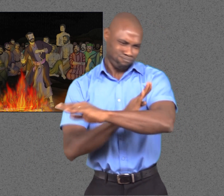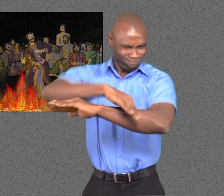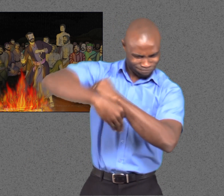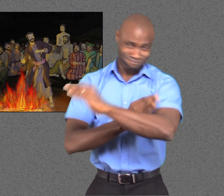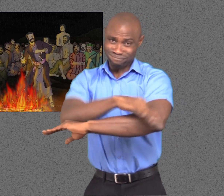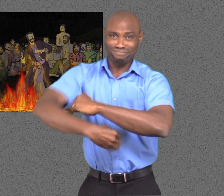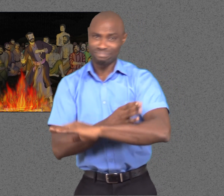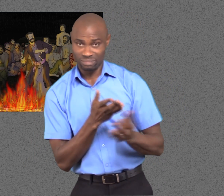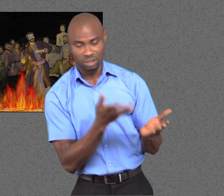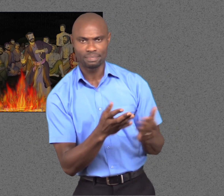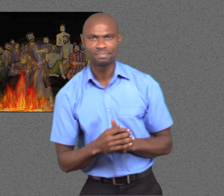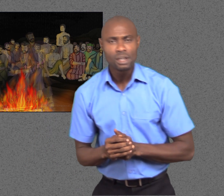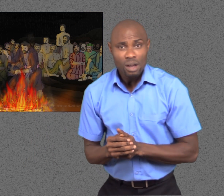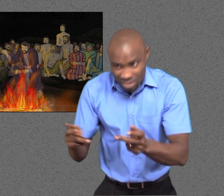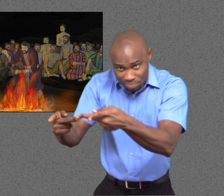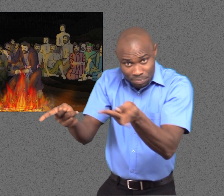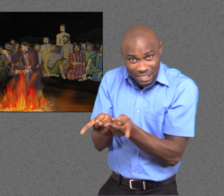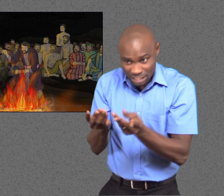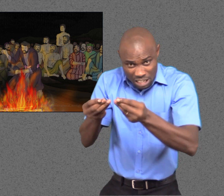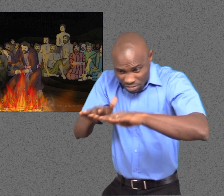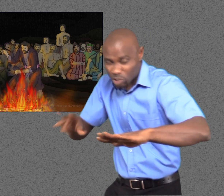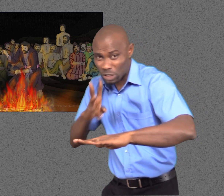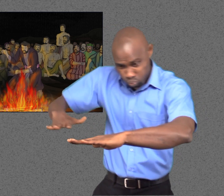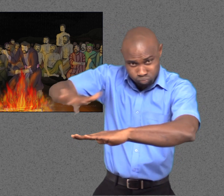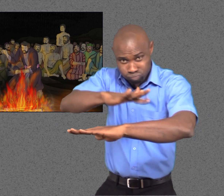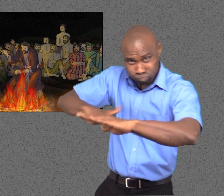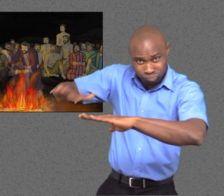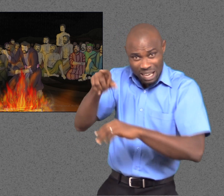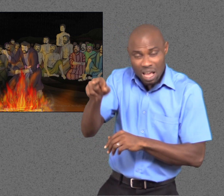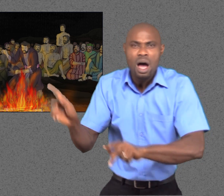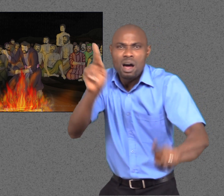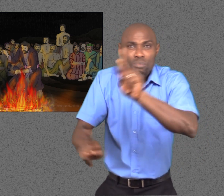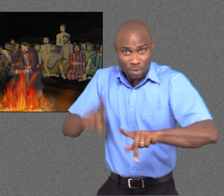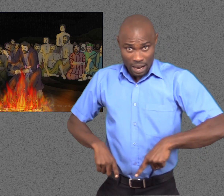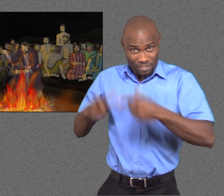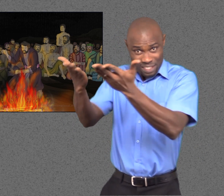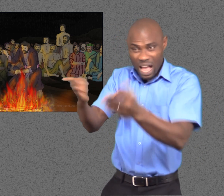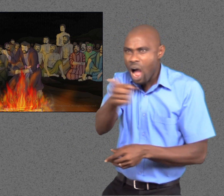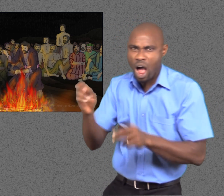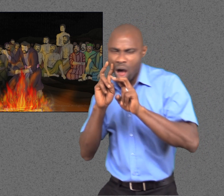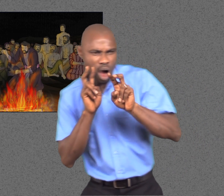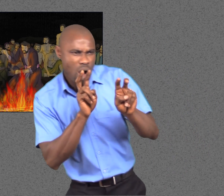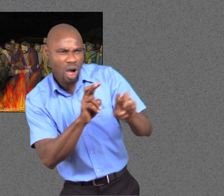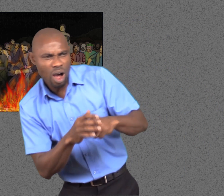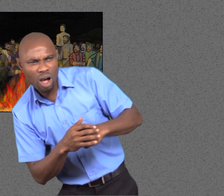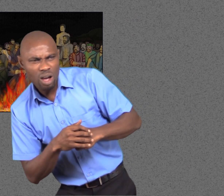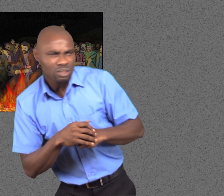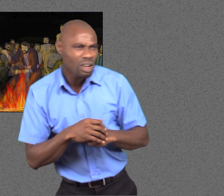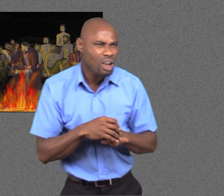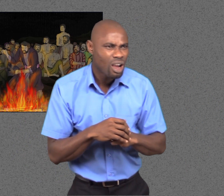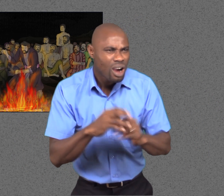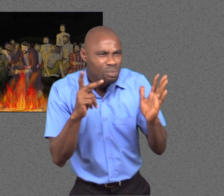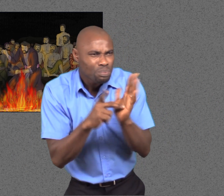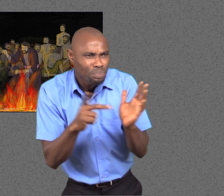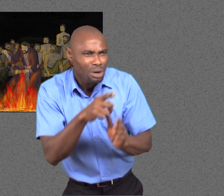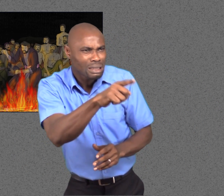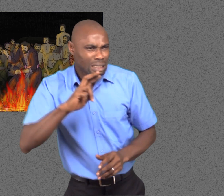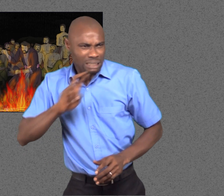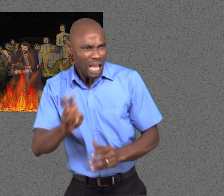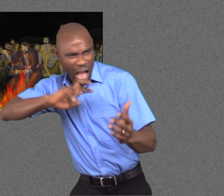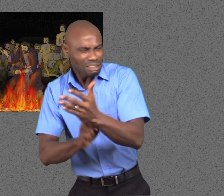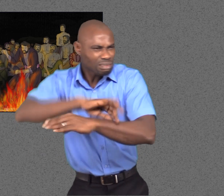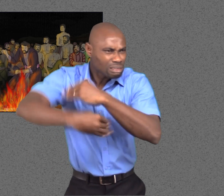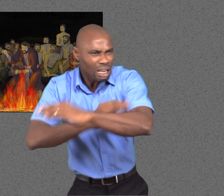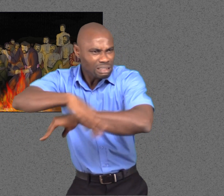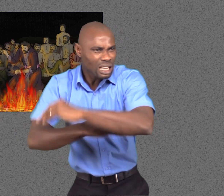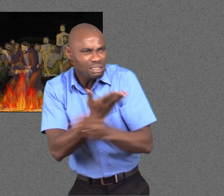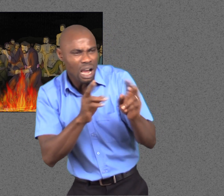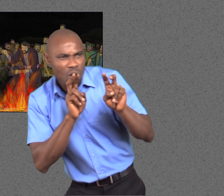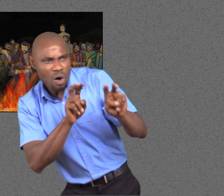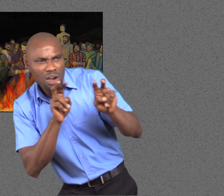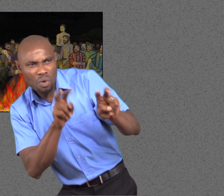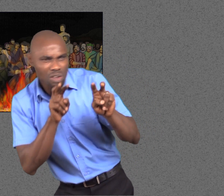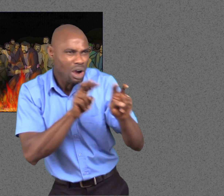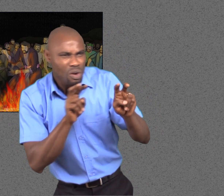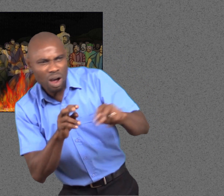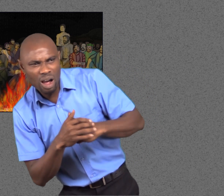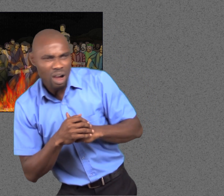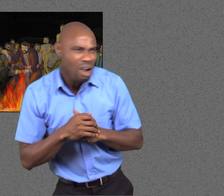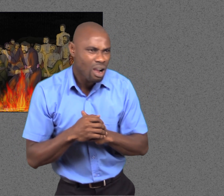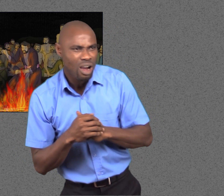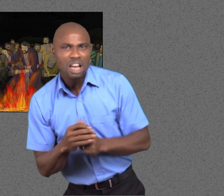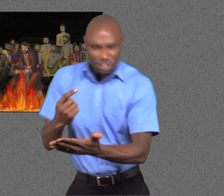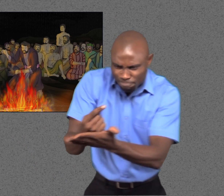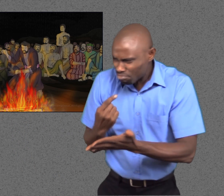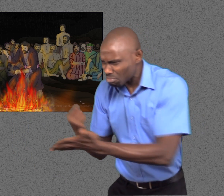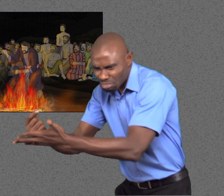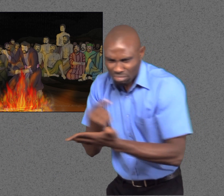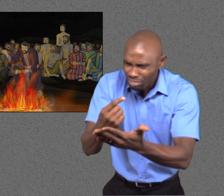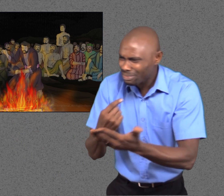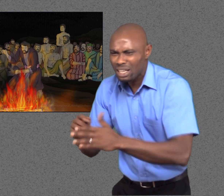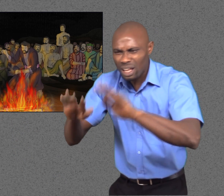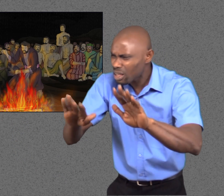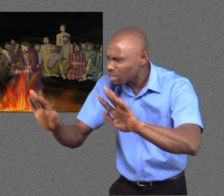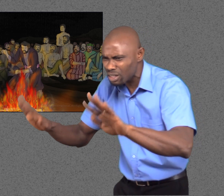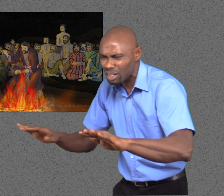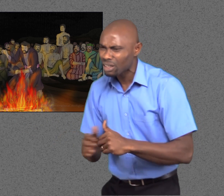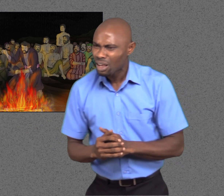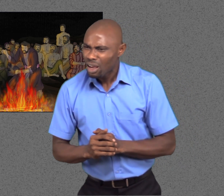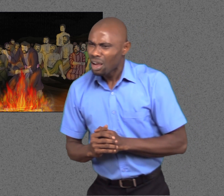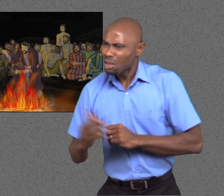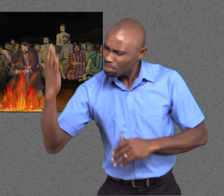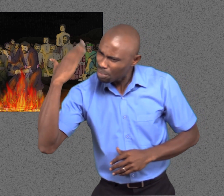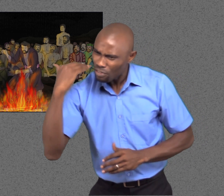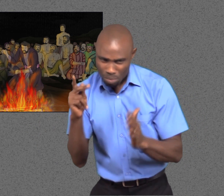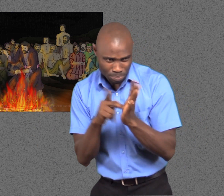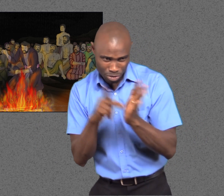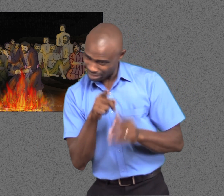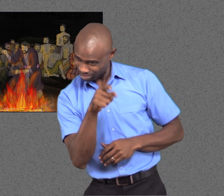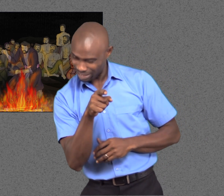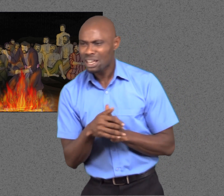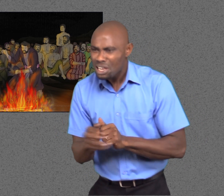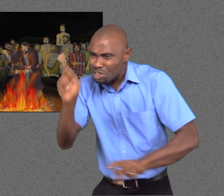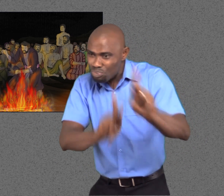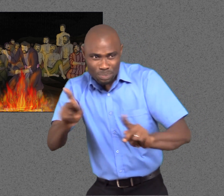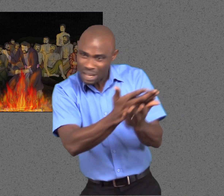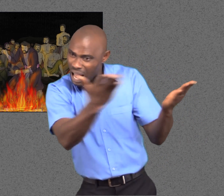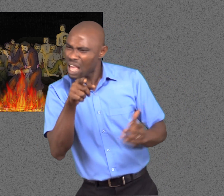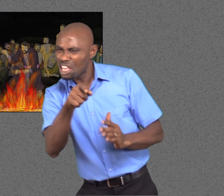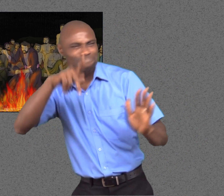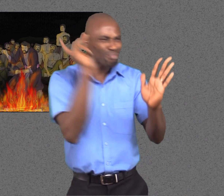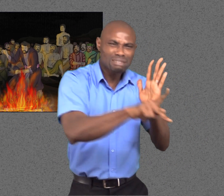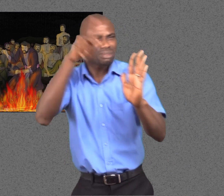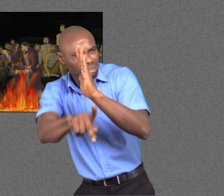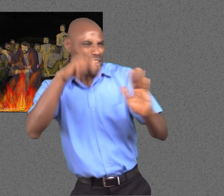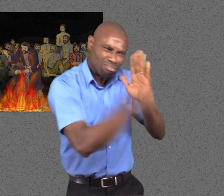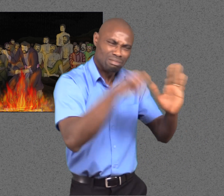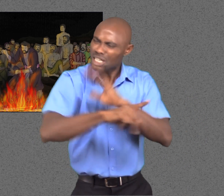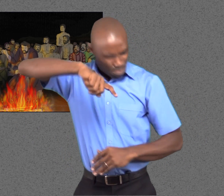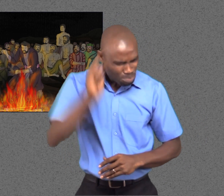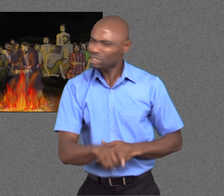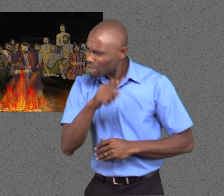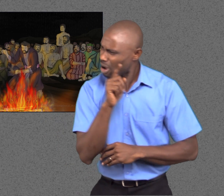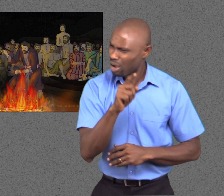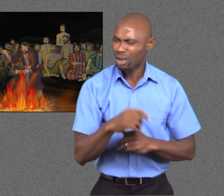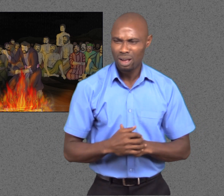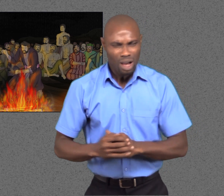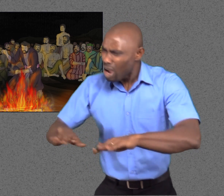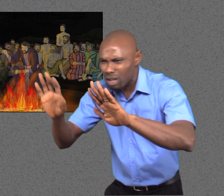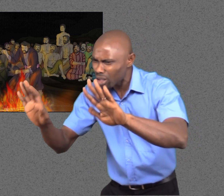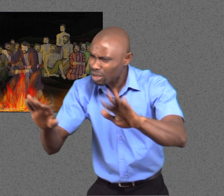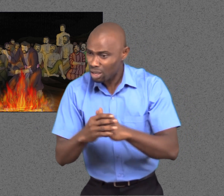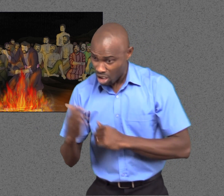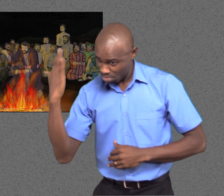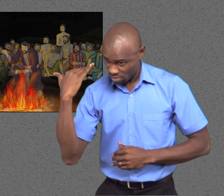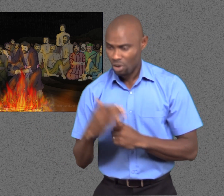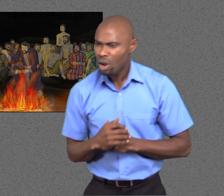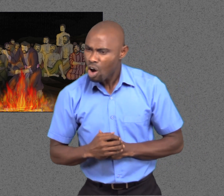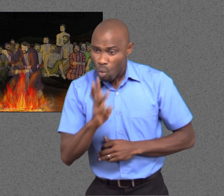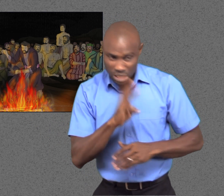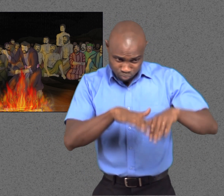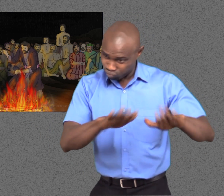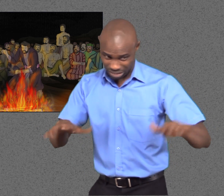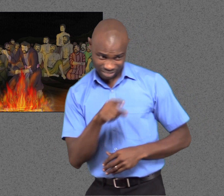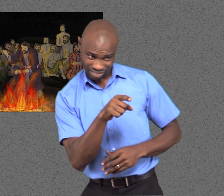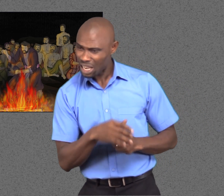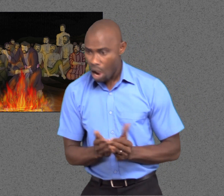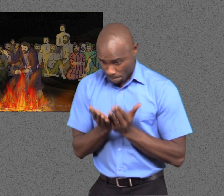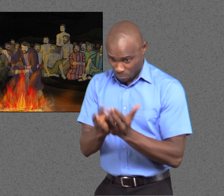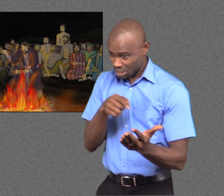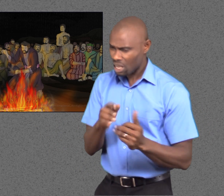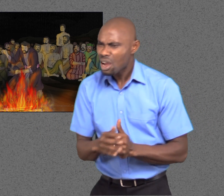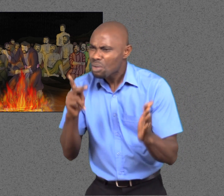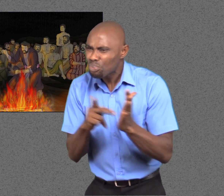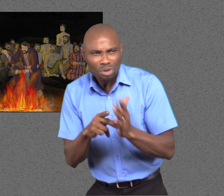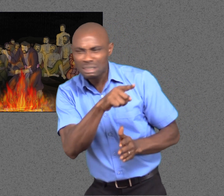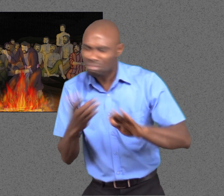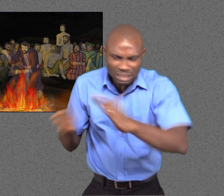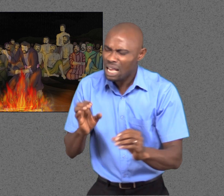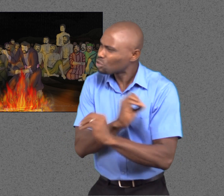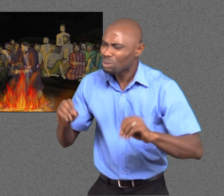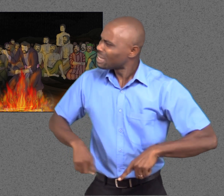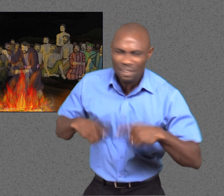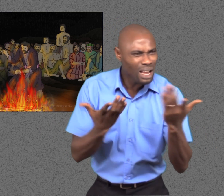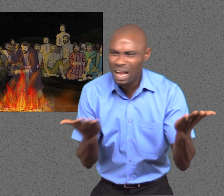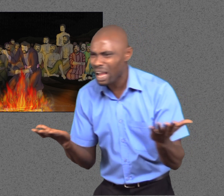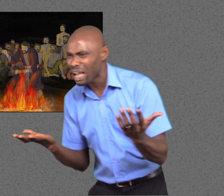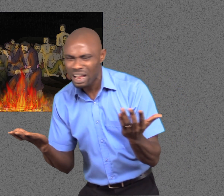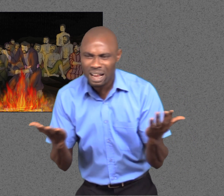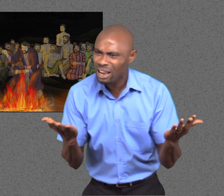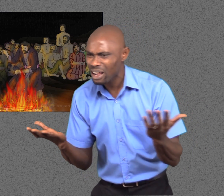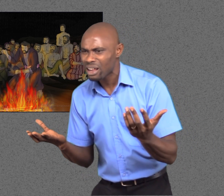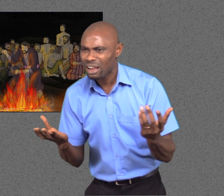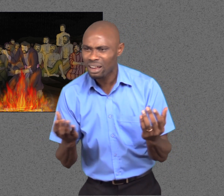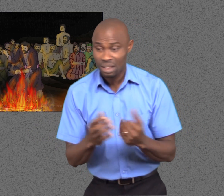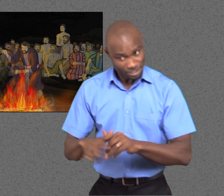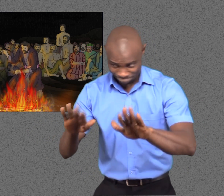When the islanders saw the creature hanging from his hand, they said to one another, “Surely this man is a murderer.